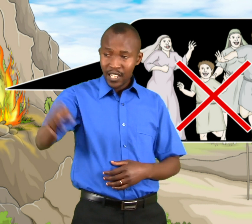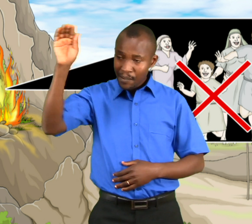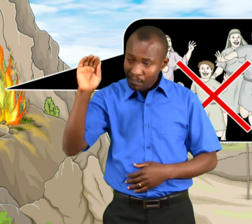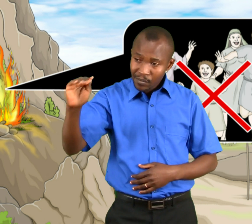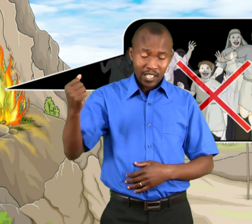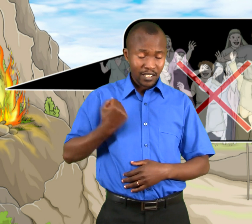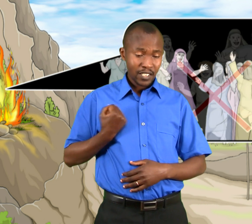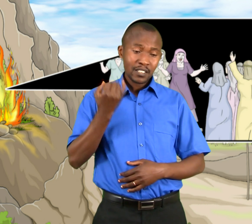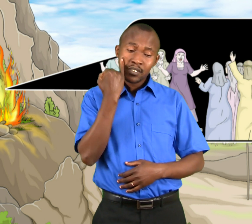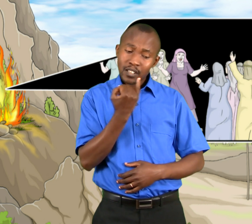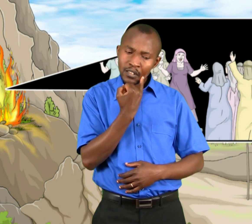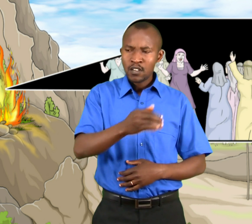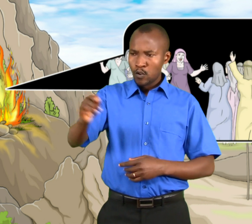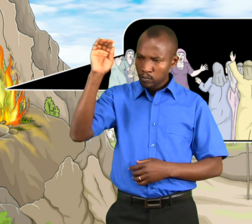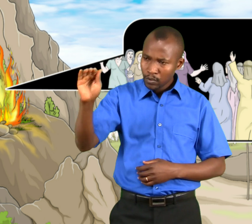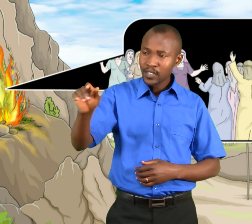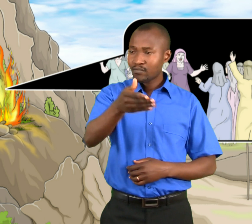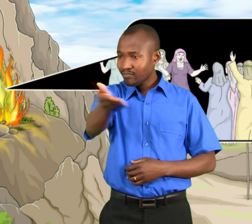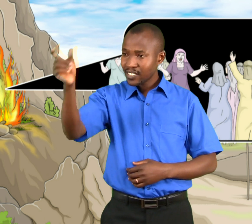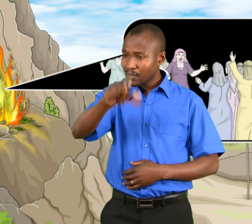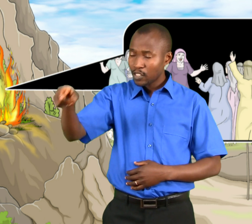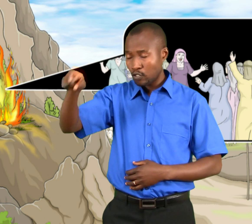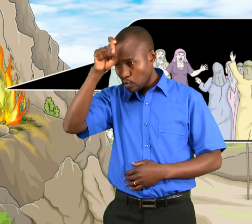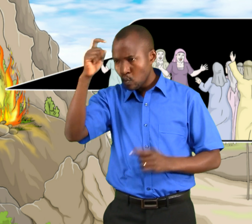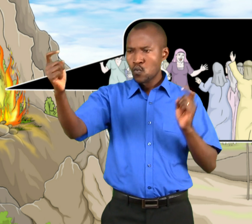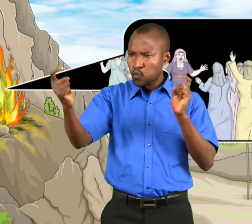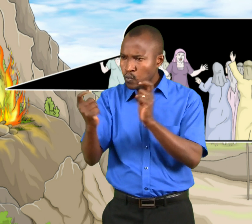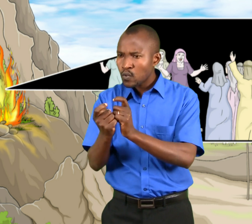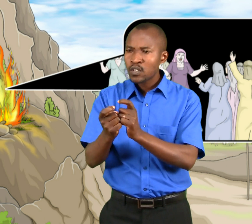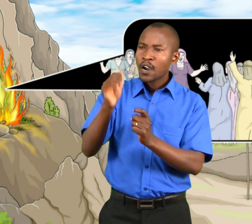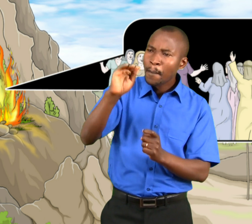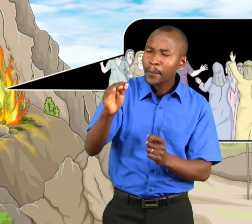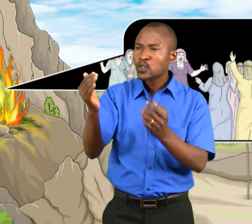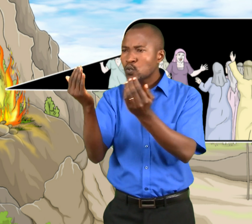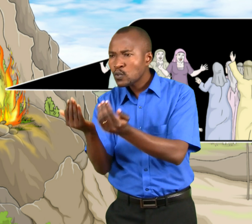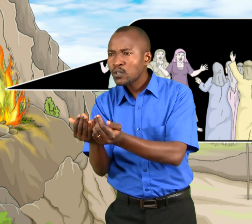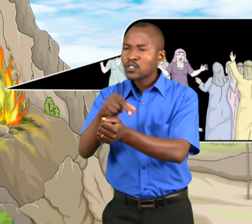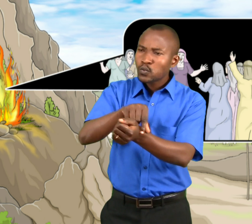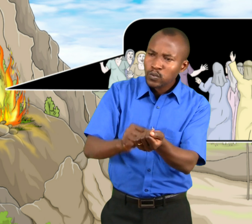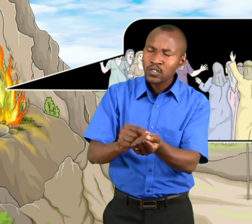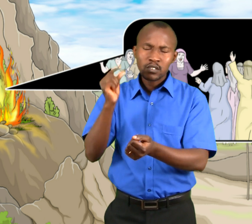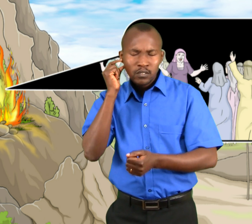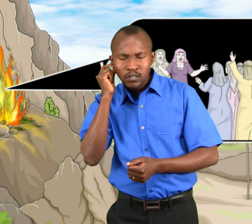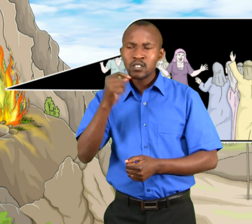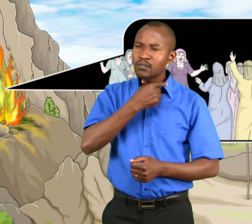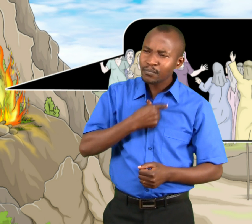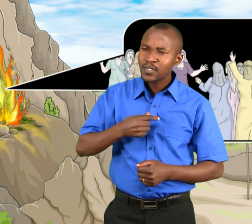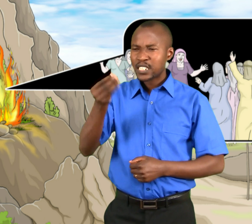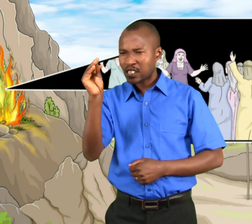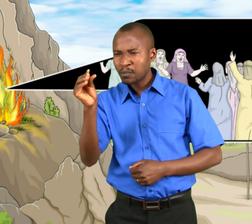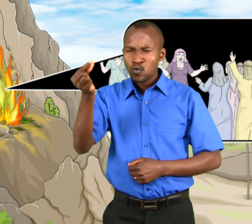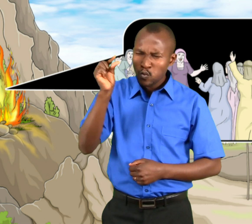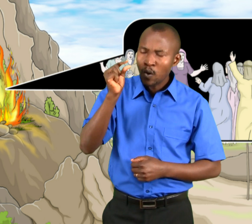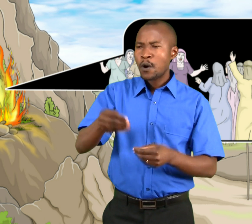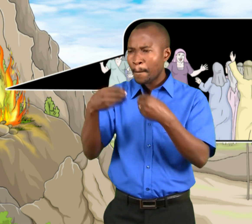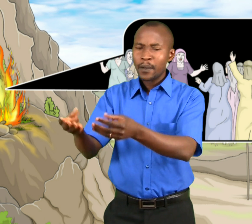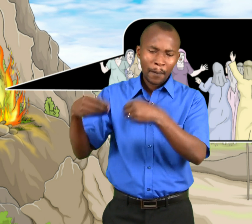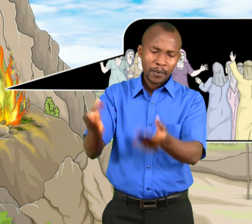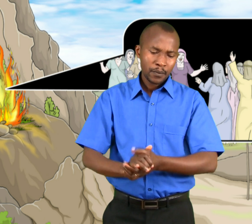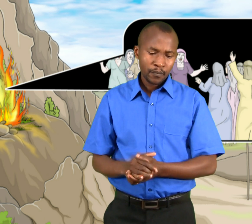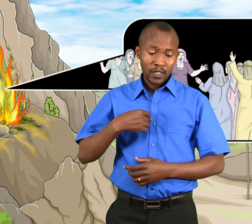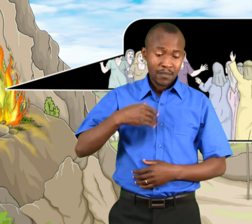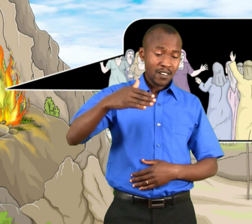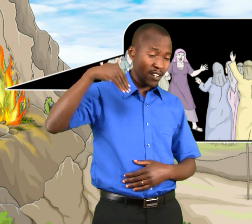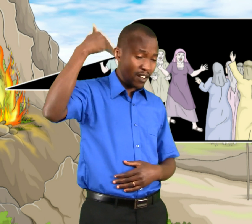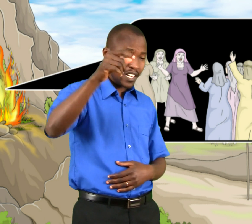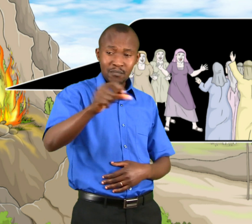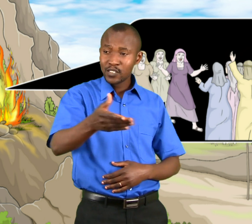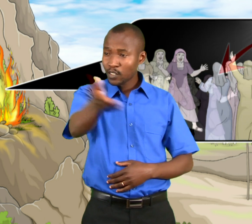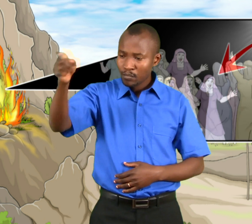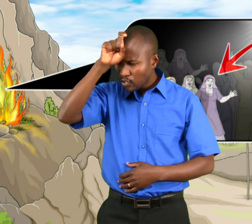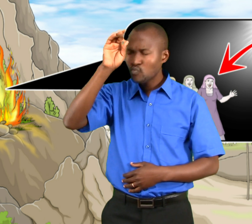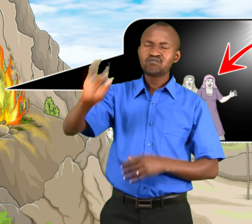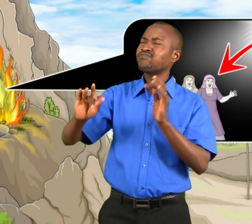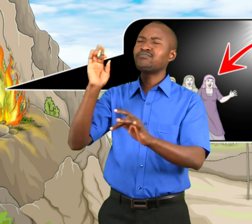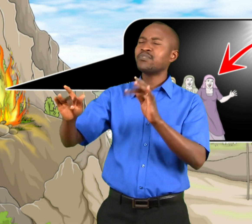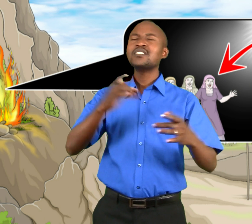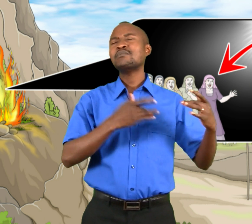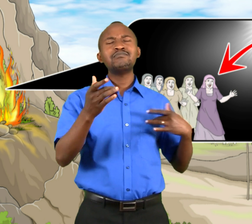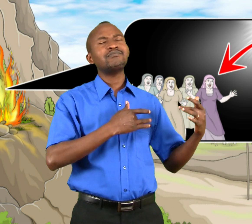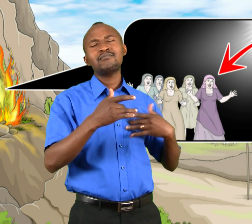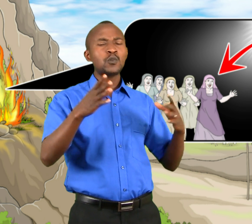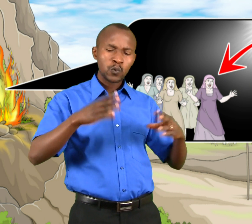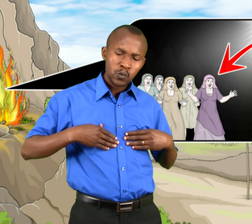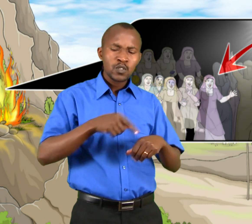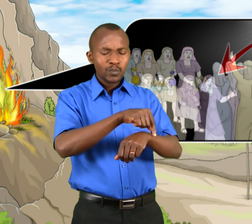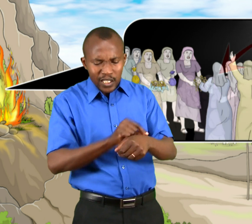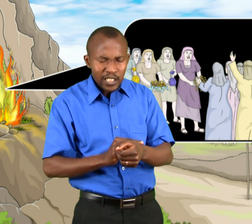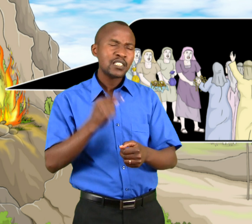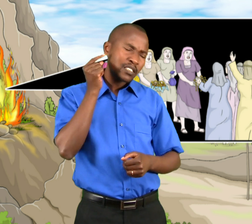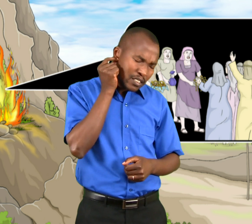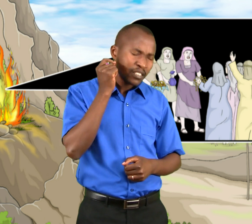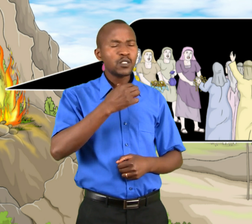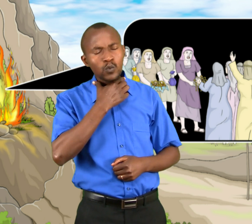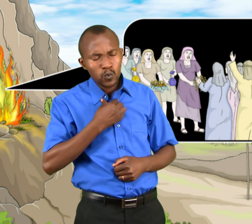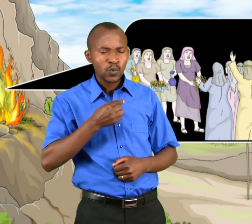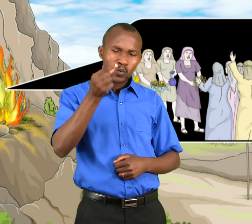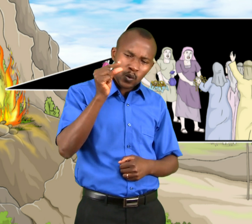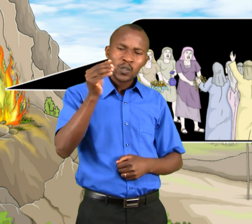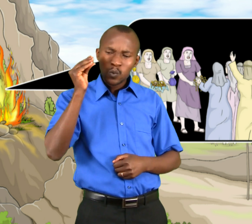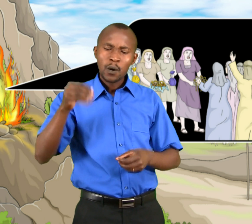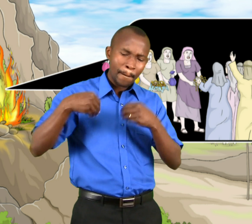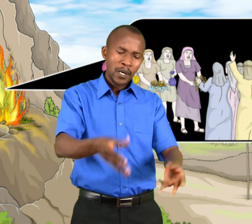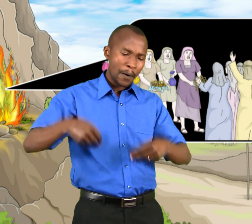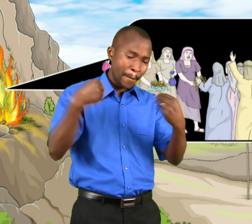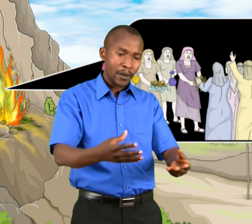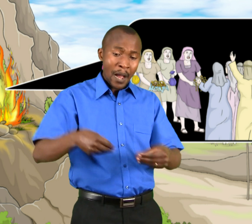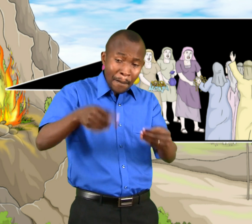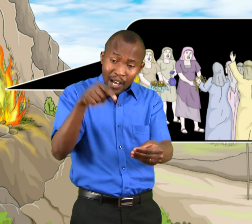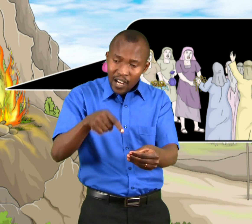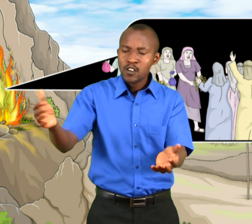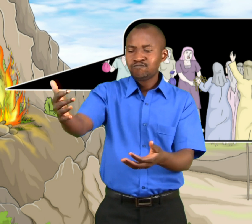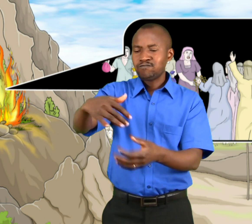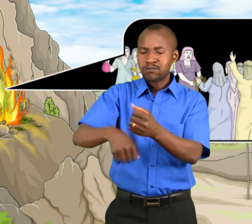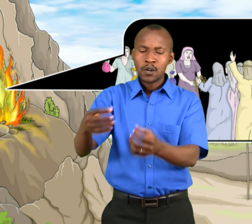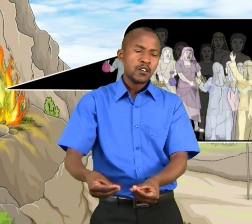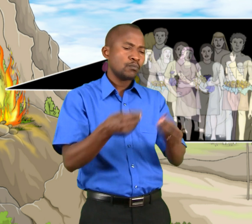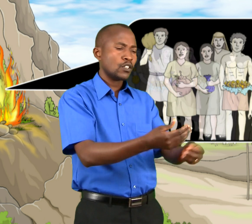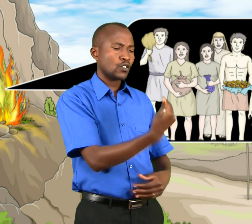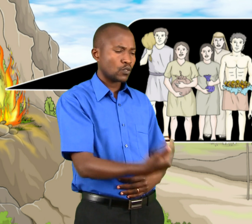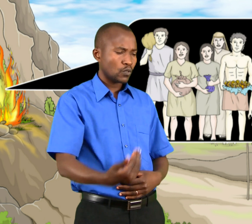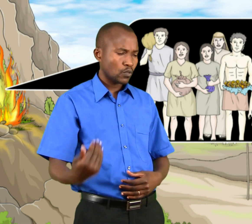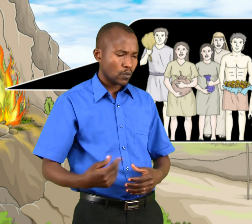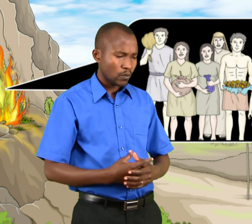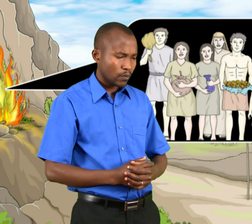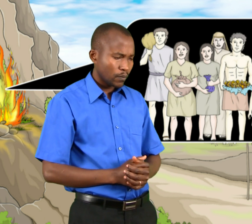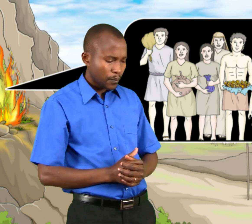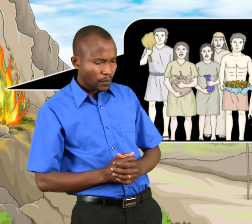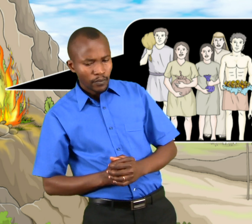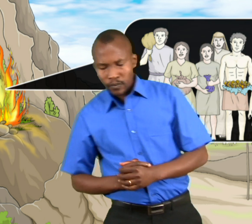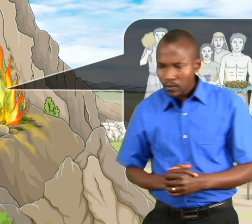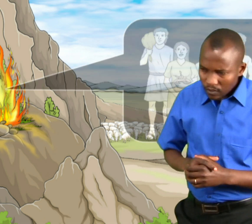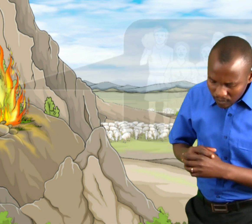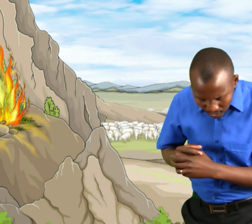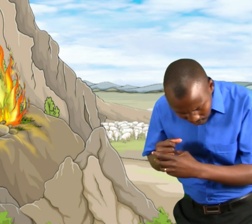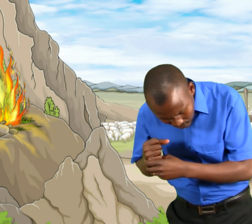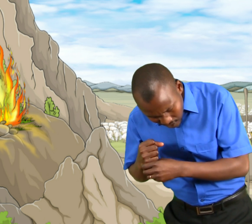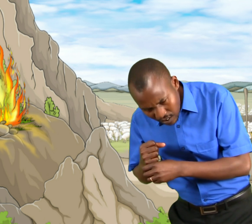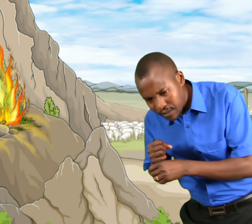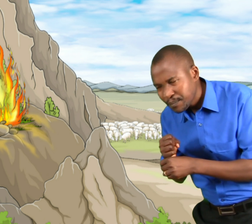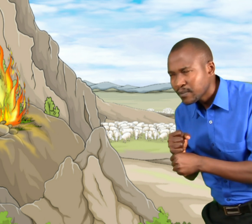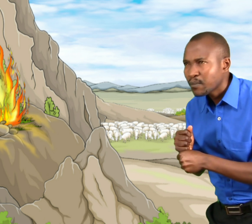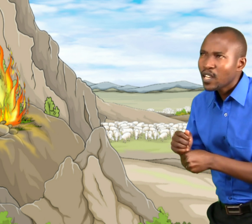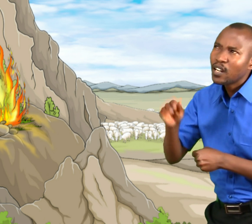Every woman shall ask her neighbor and any woman staying in her house for silver and gold jewelry and clothing, and you will put them on your sons and daughters.